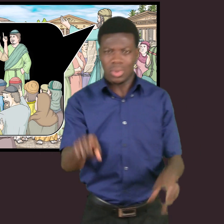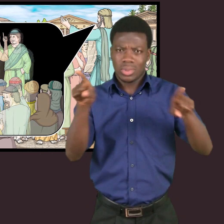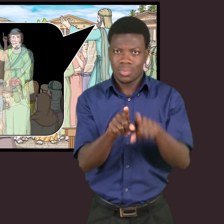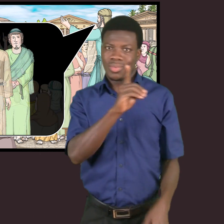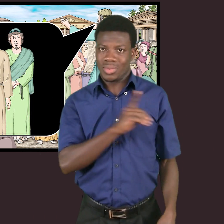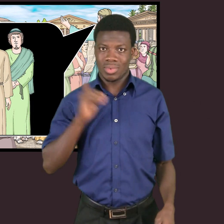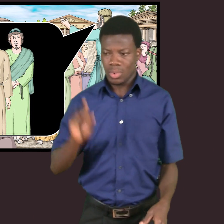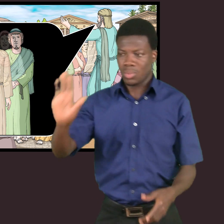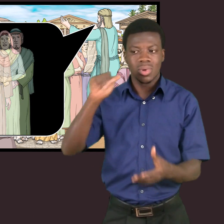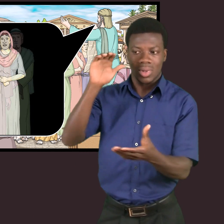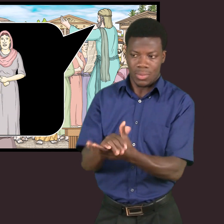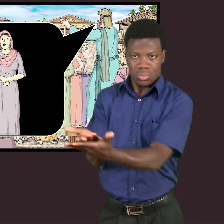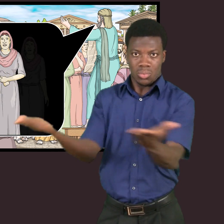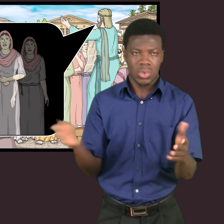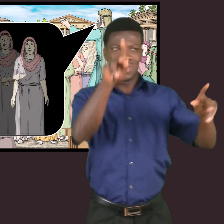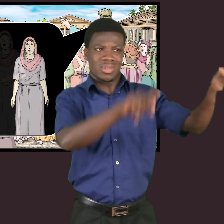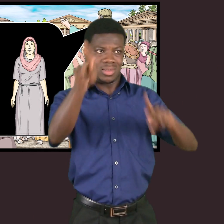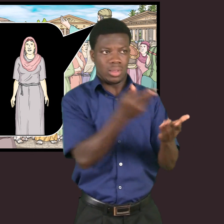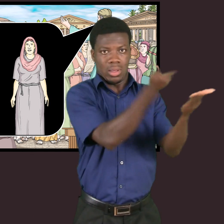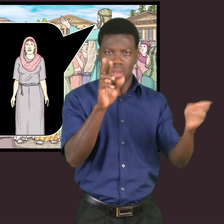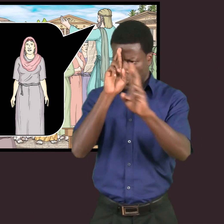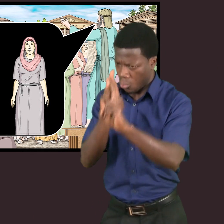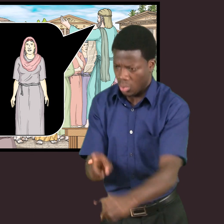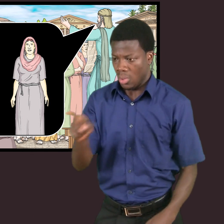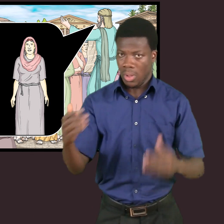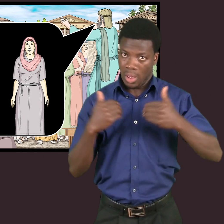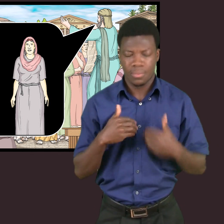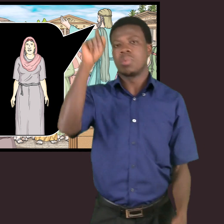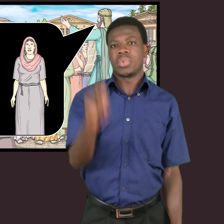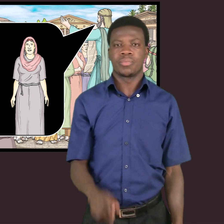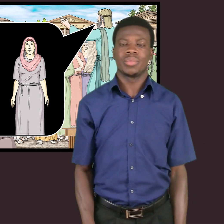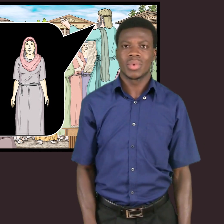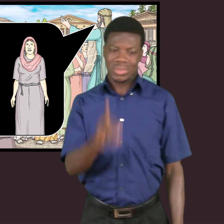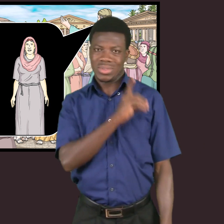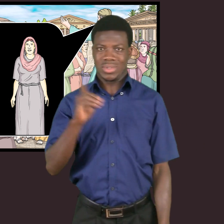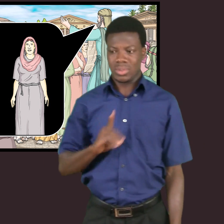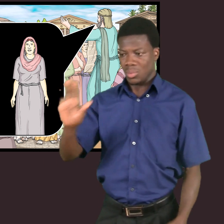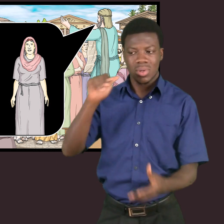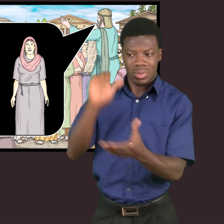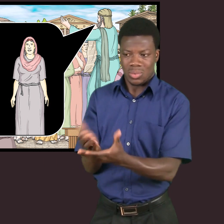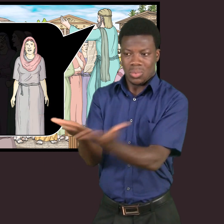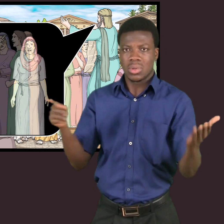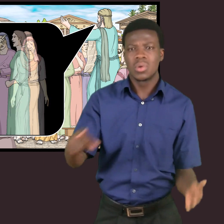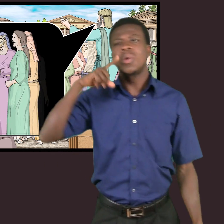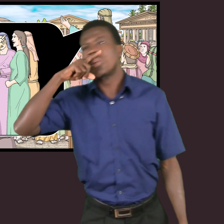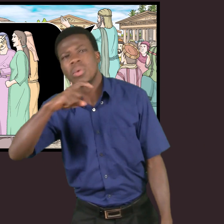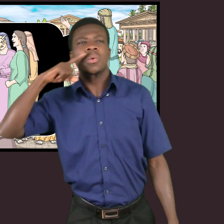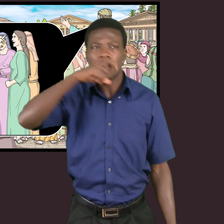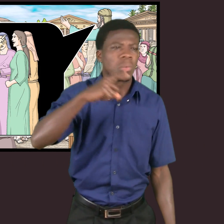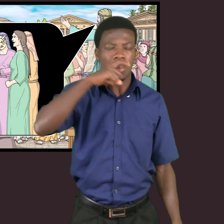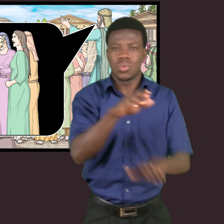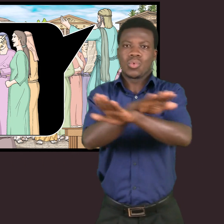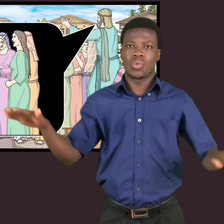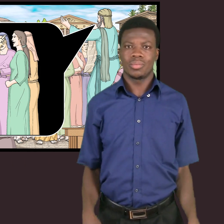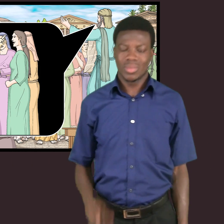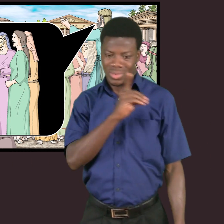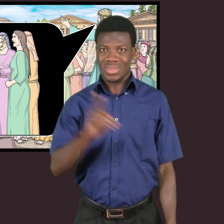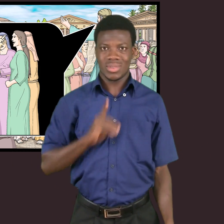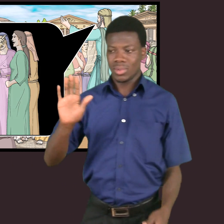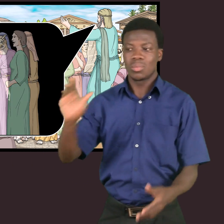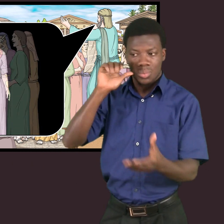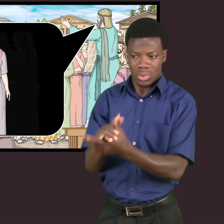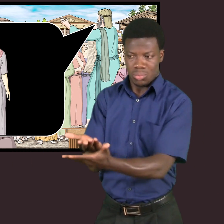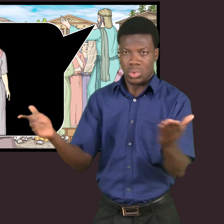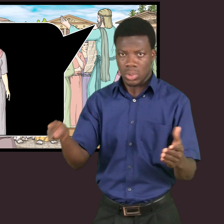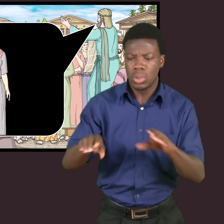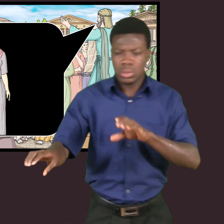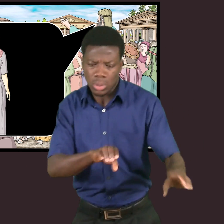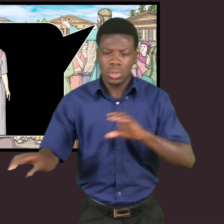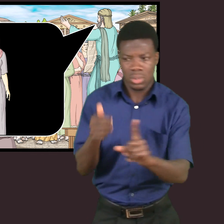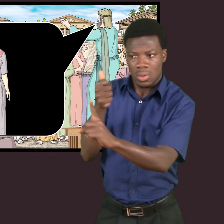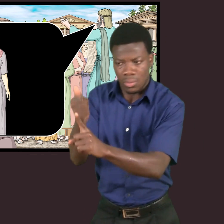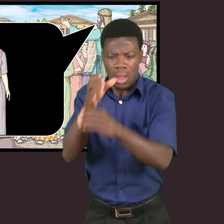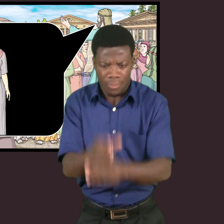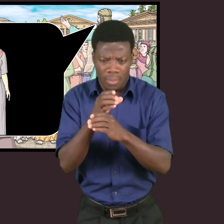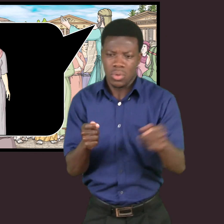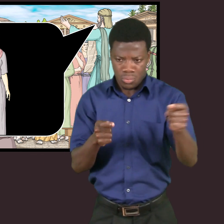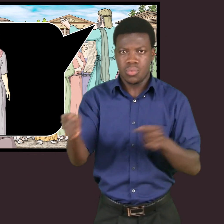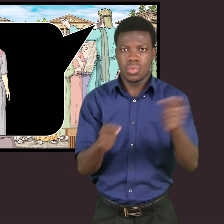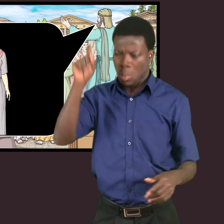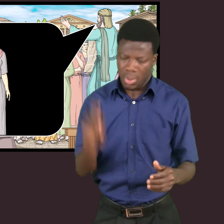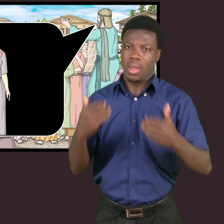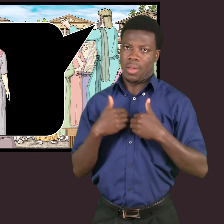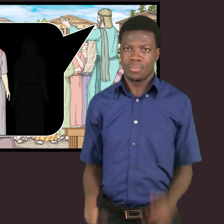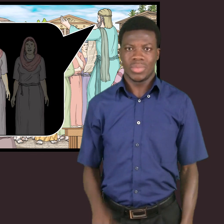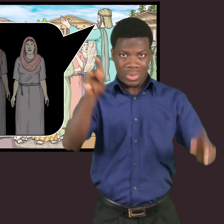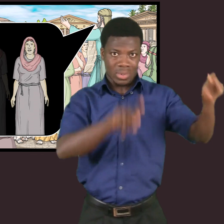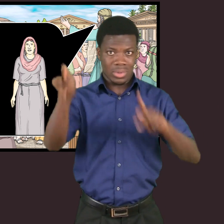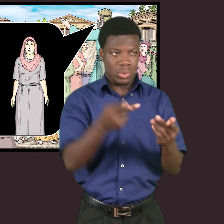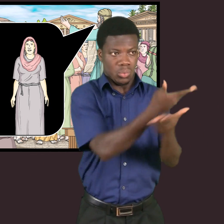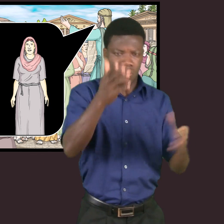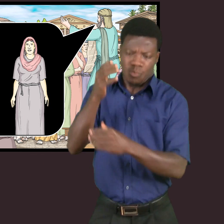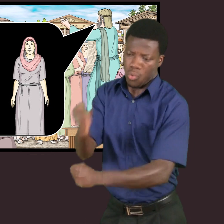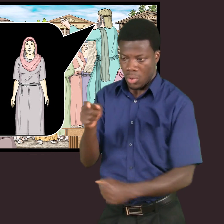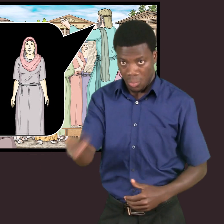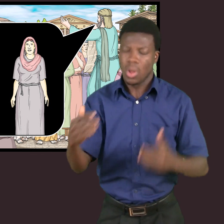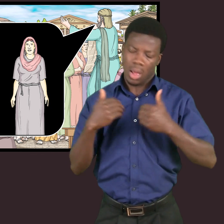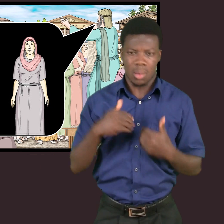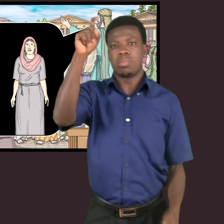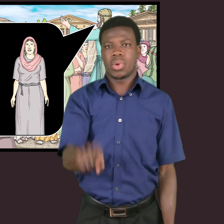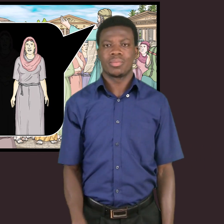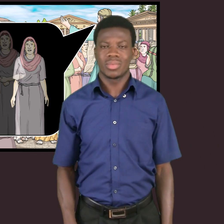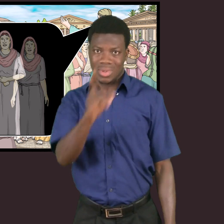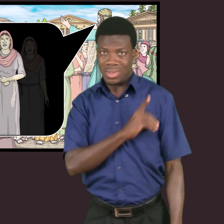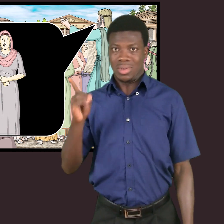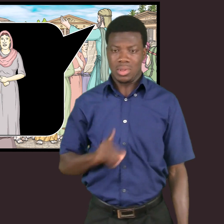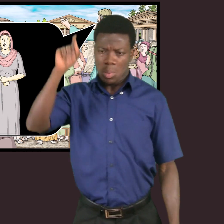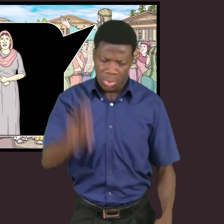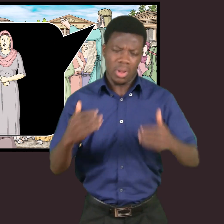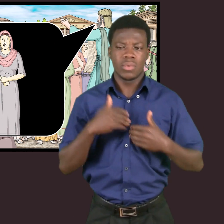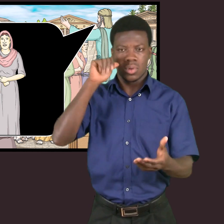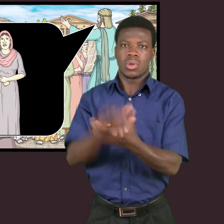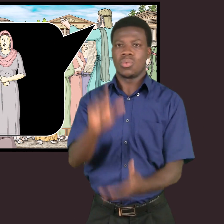In the same way, the women must be dignified, not slanderers, but temperate and faithful in all things.